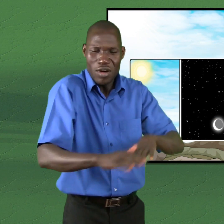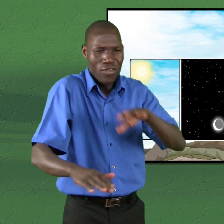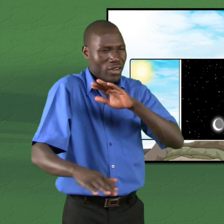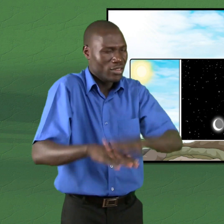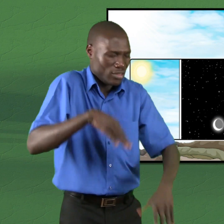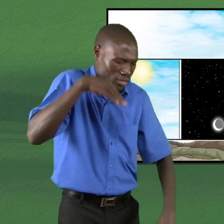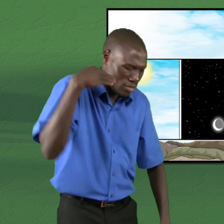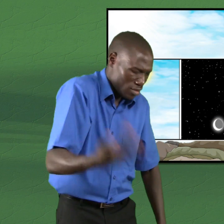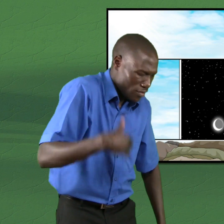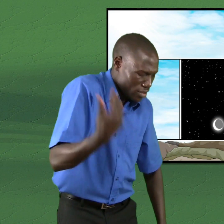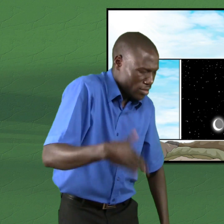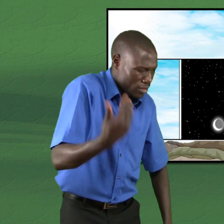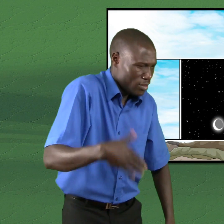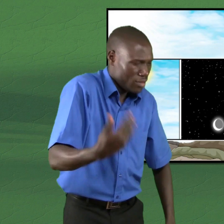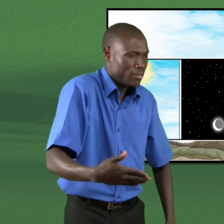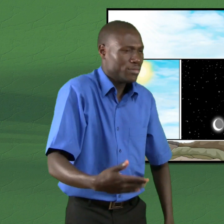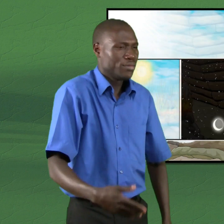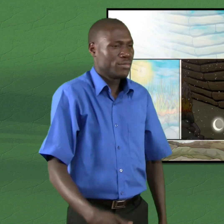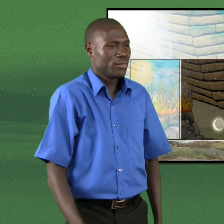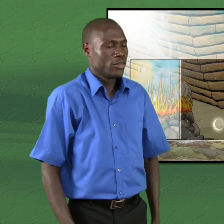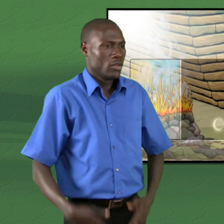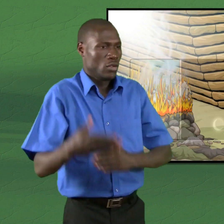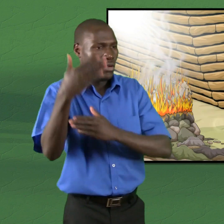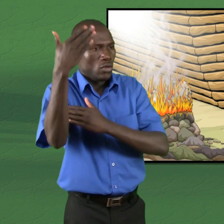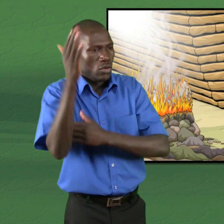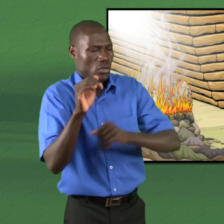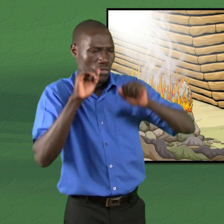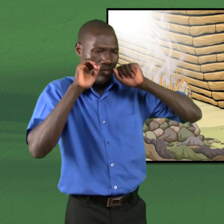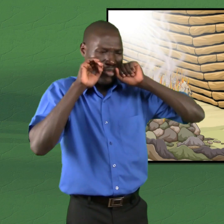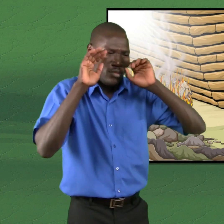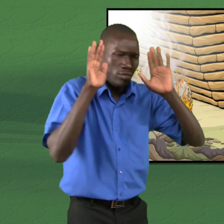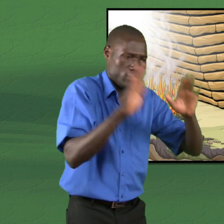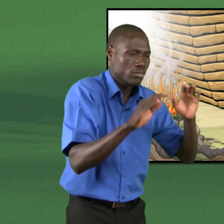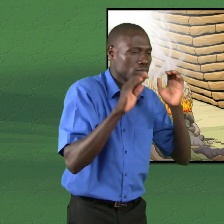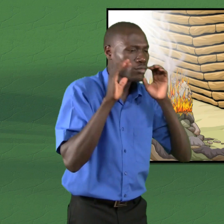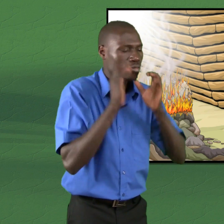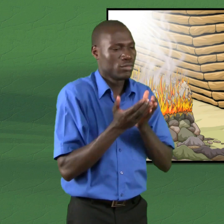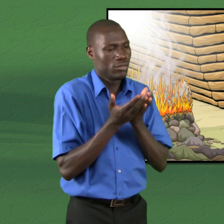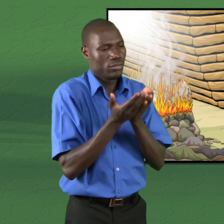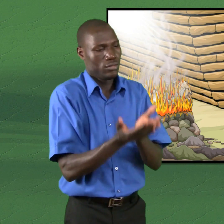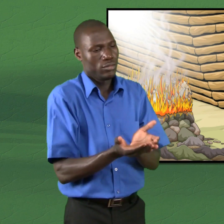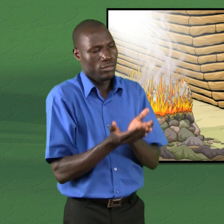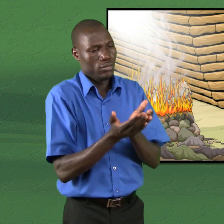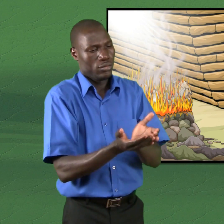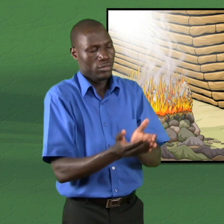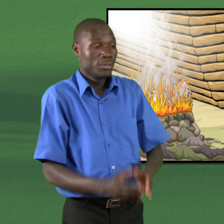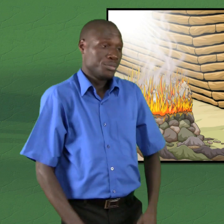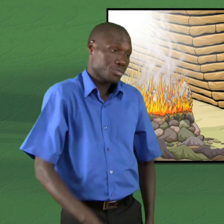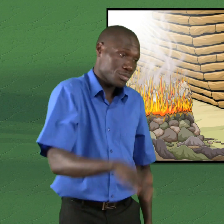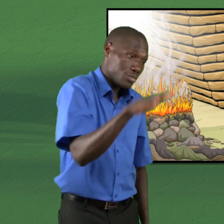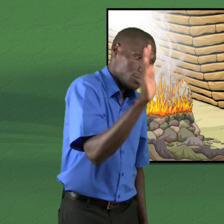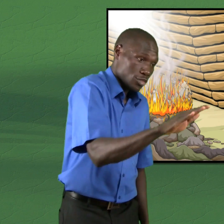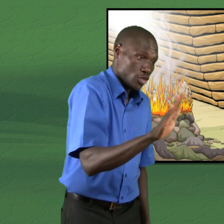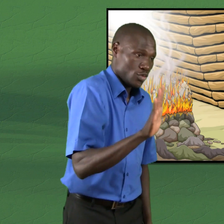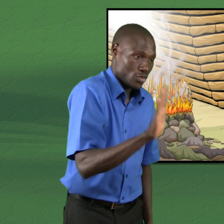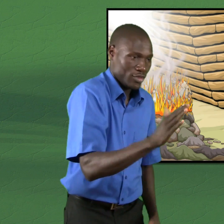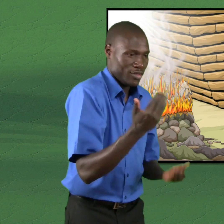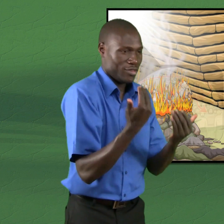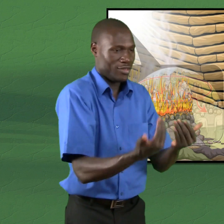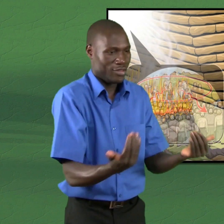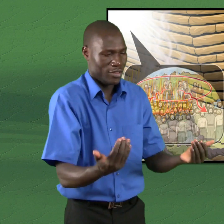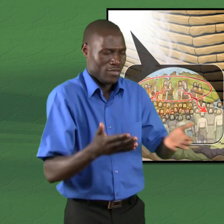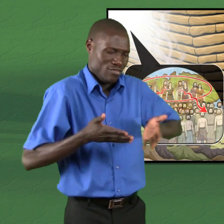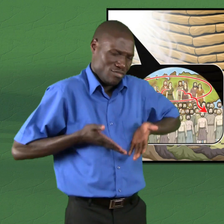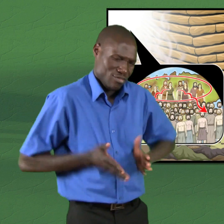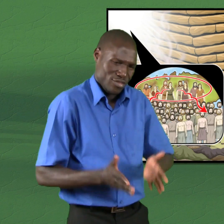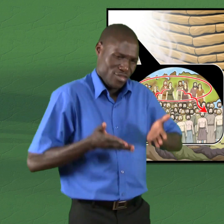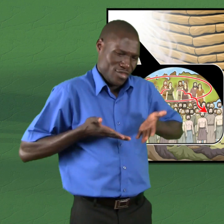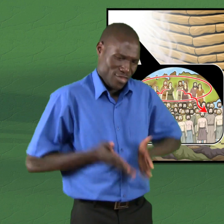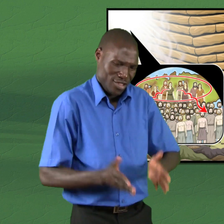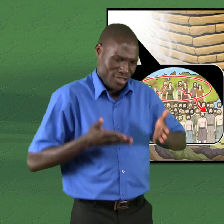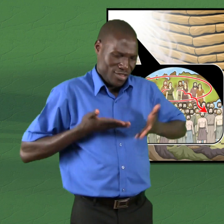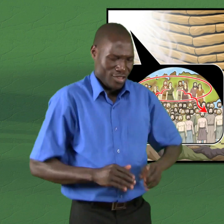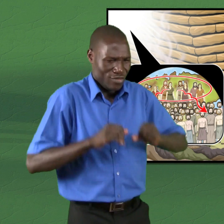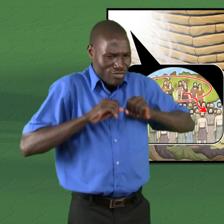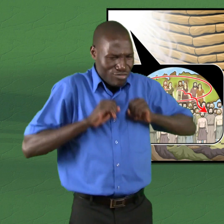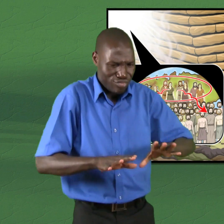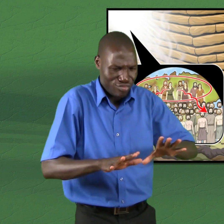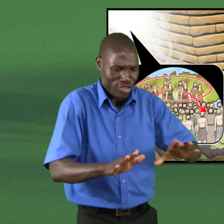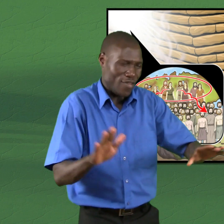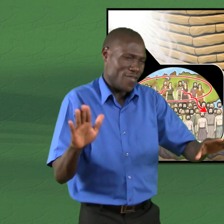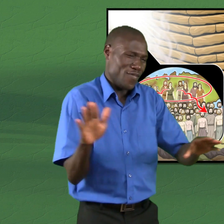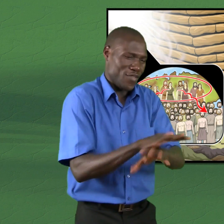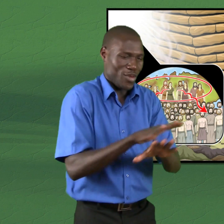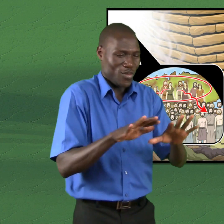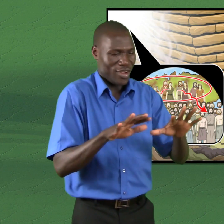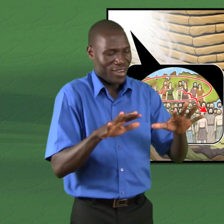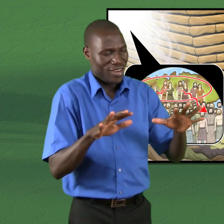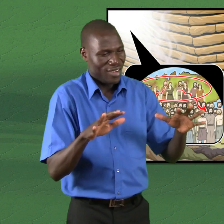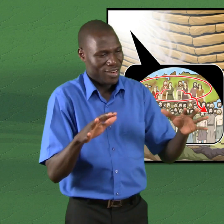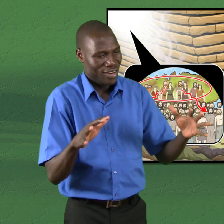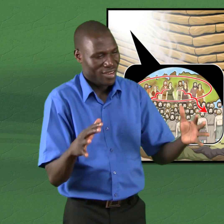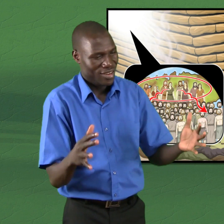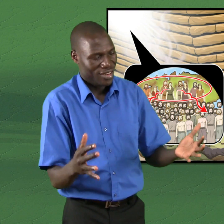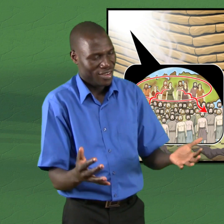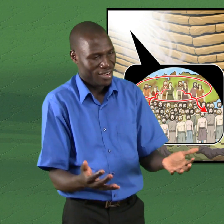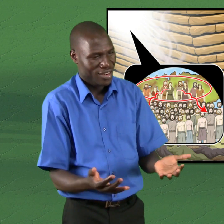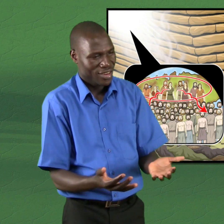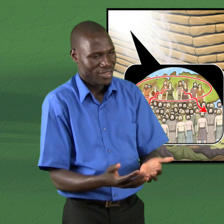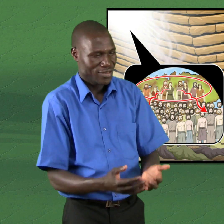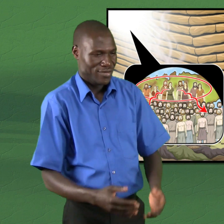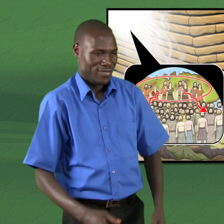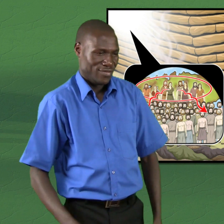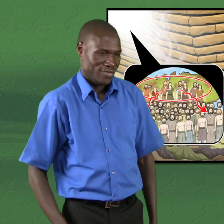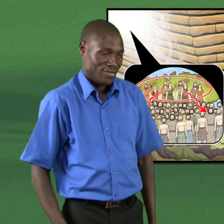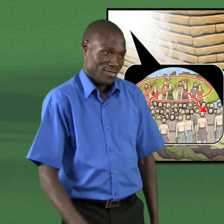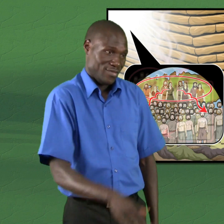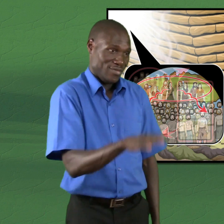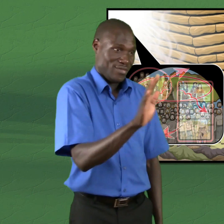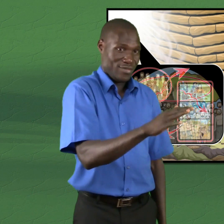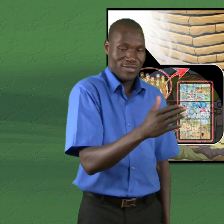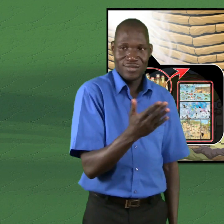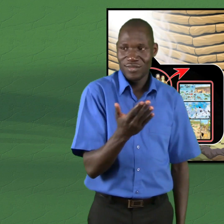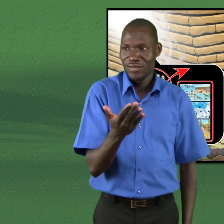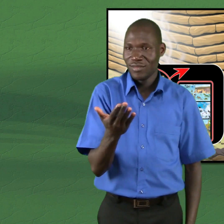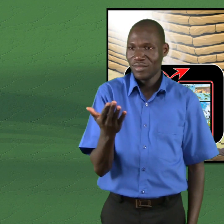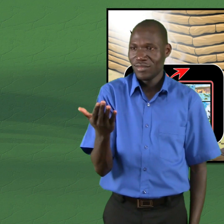And God blessed Noah and his sons and said to them, “Be fruitful and multiply and fill the earth.